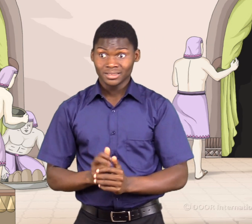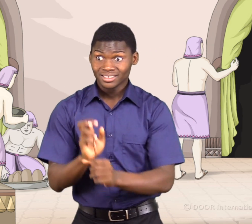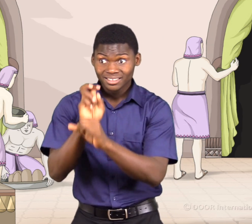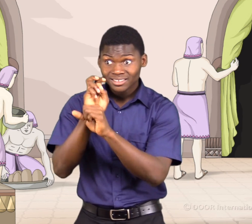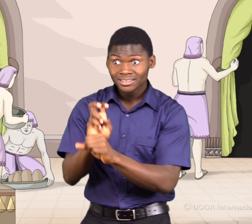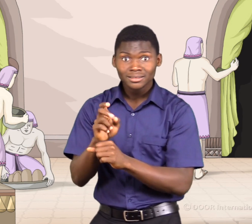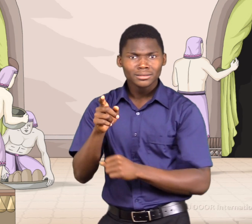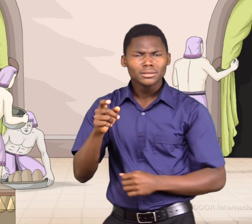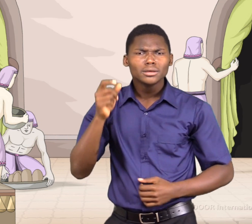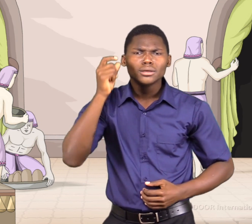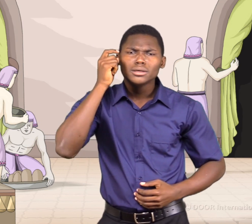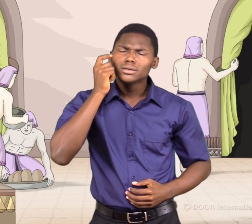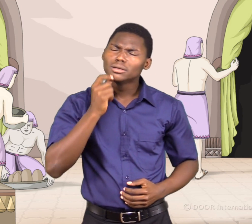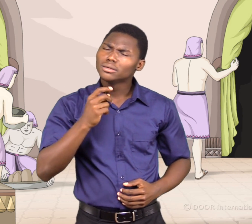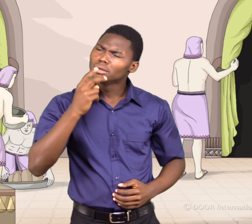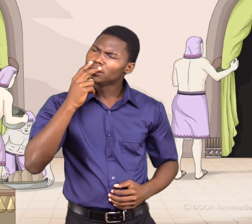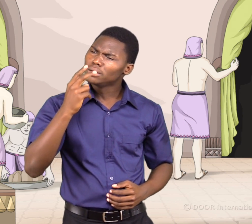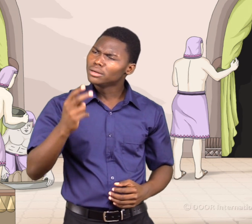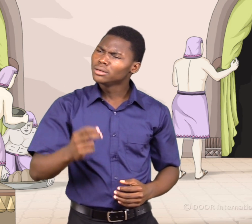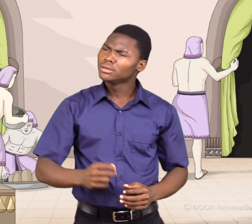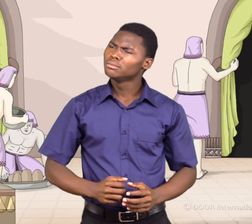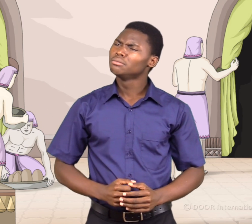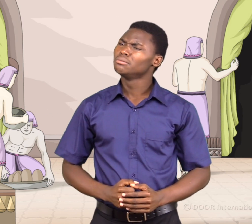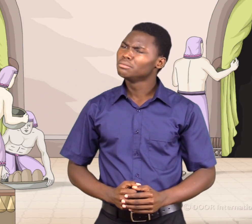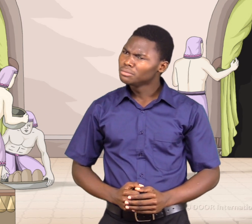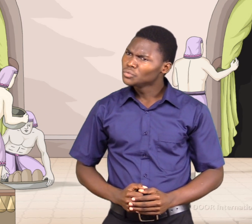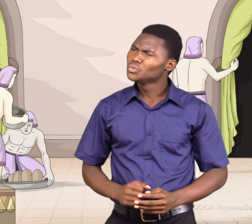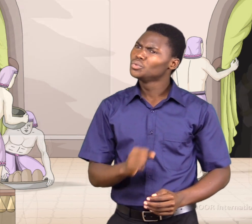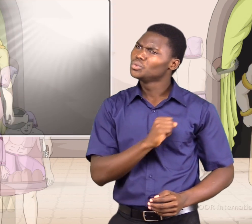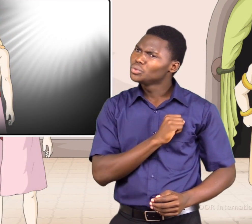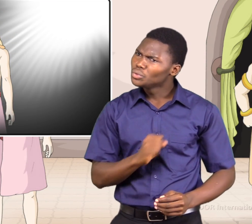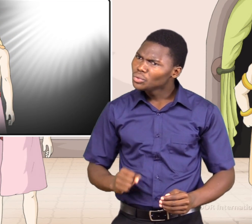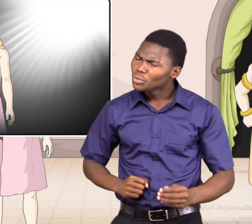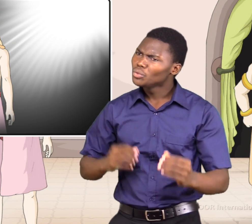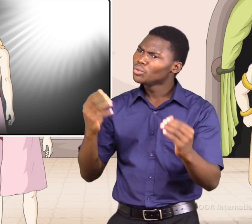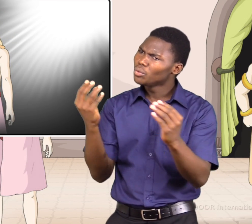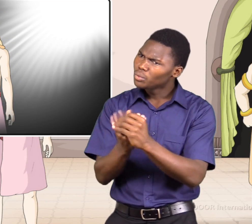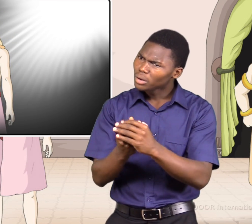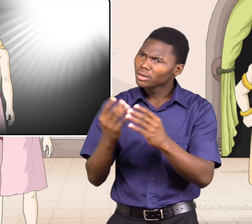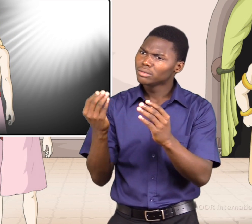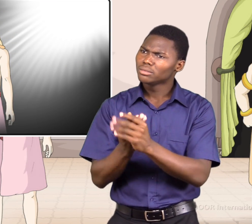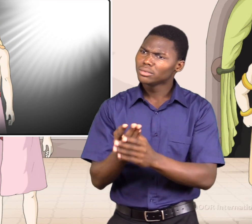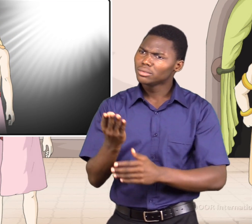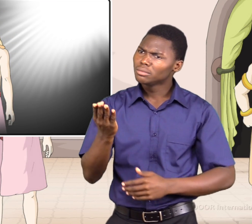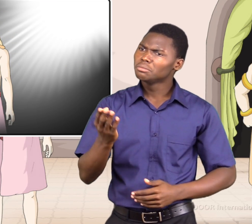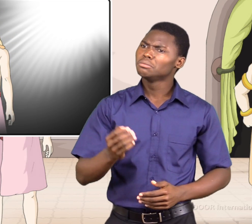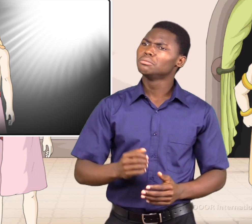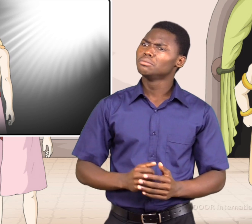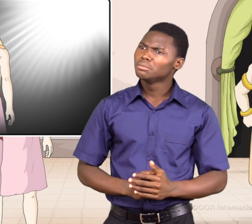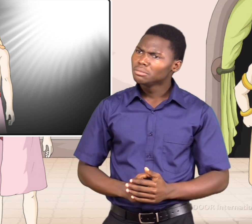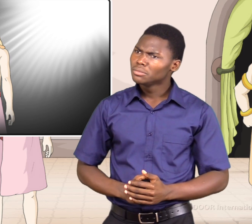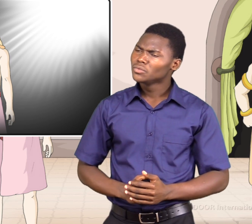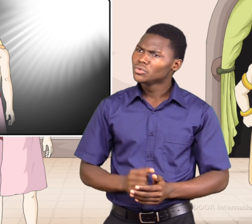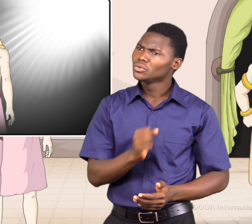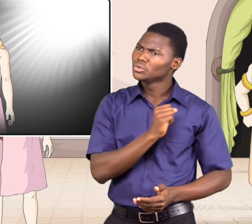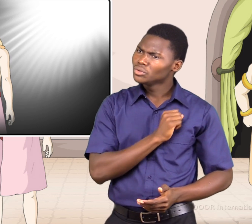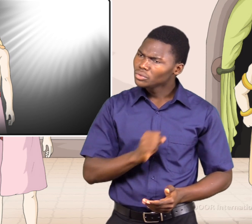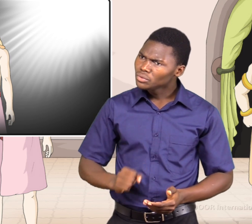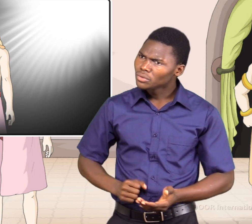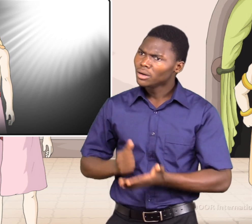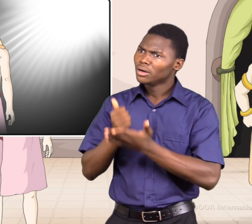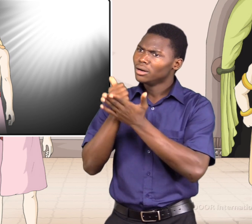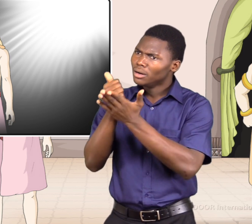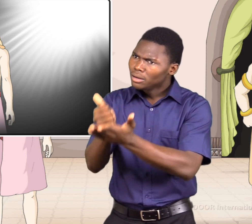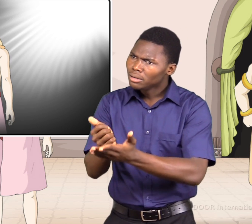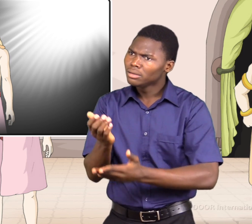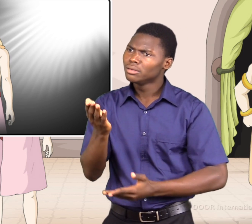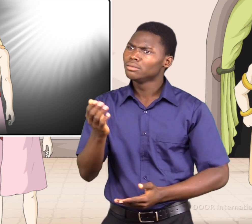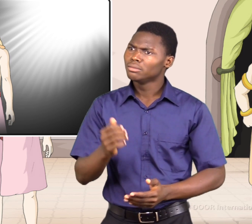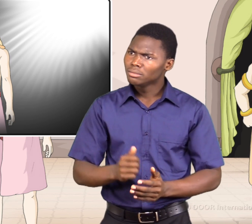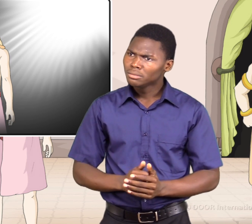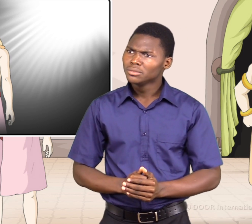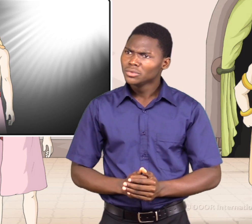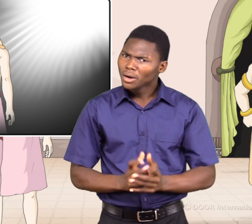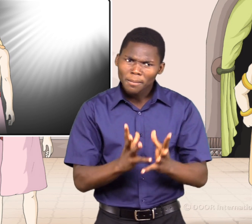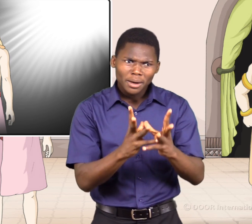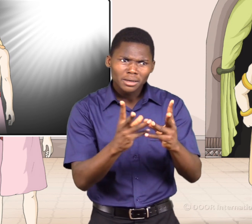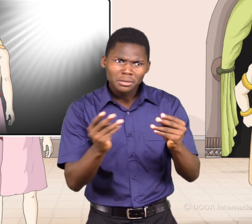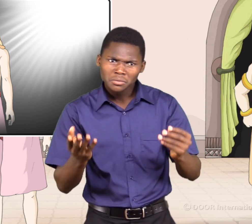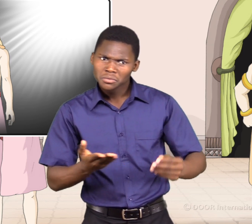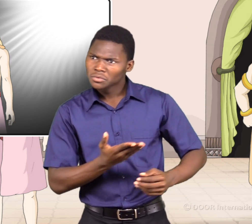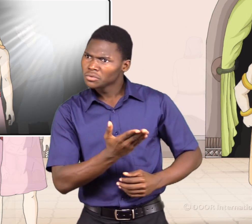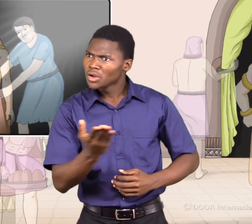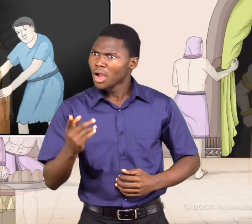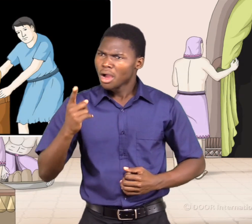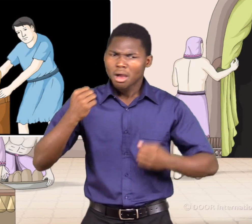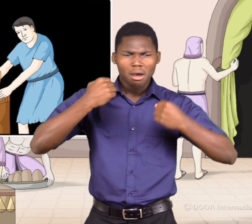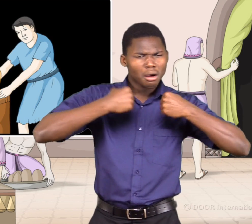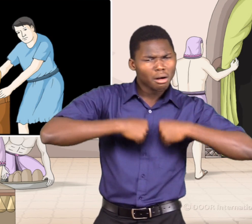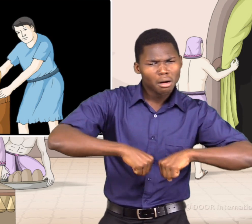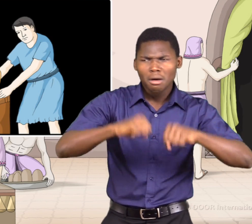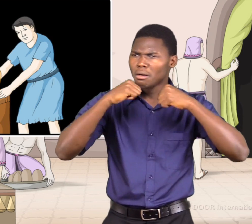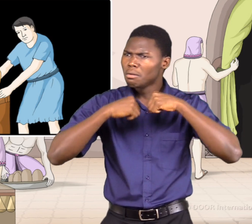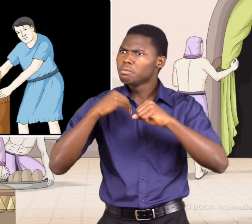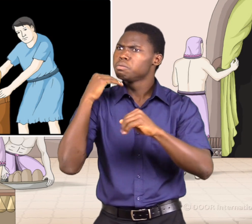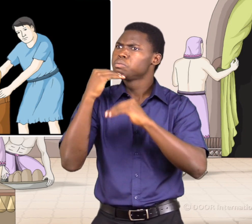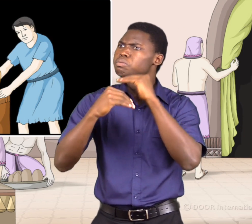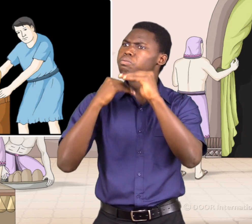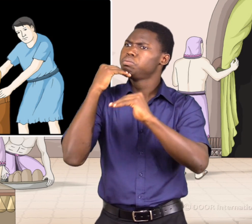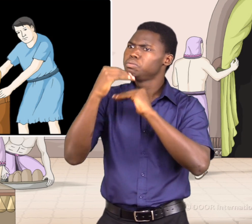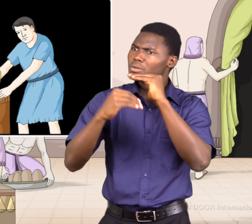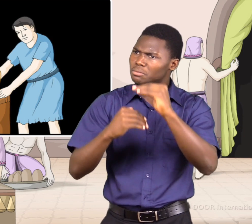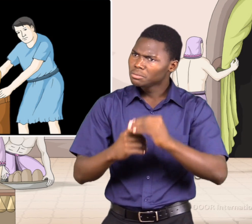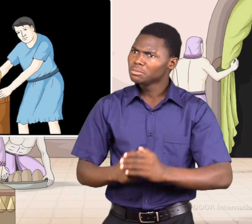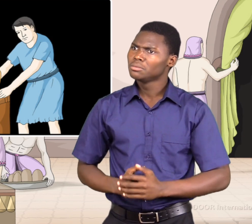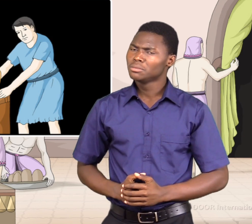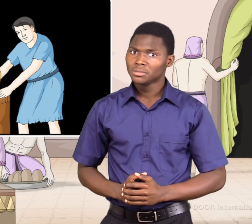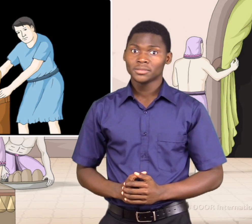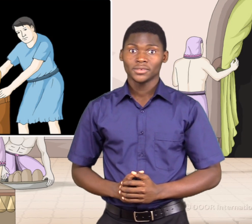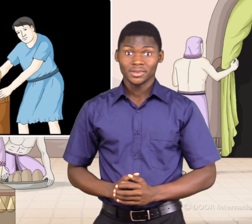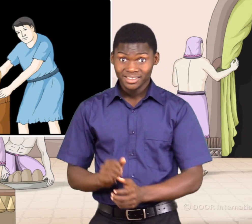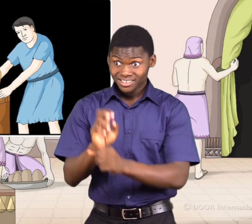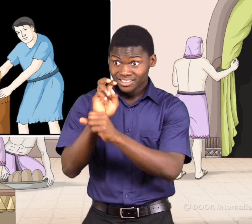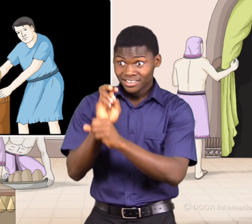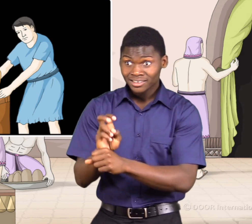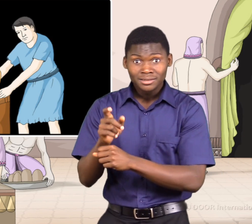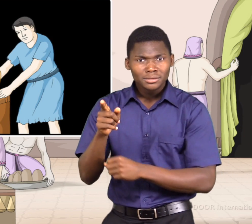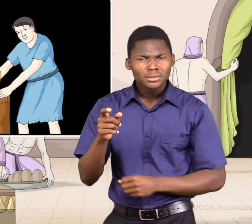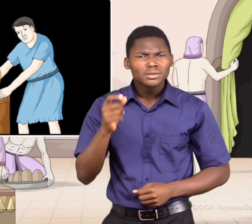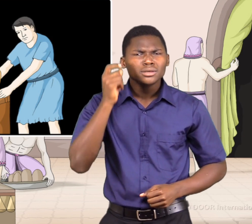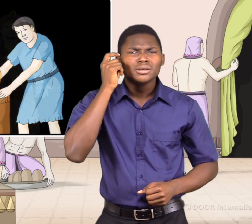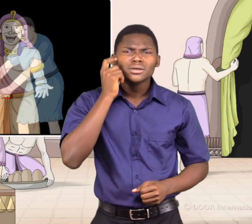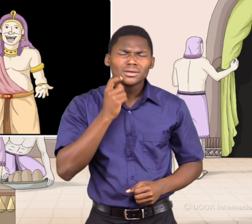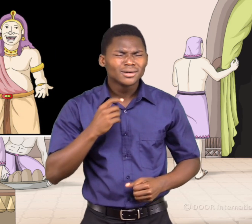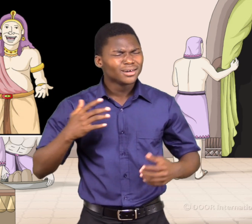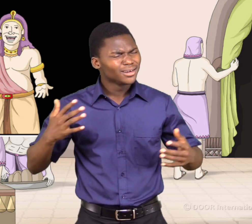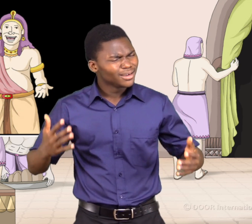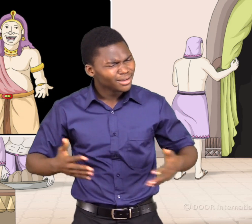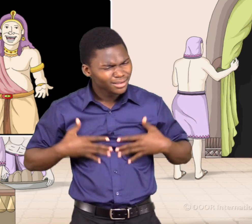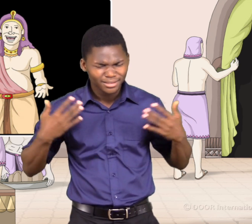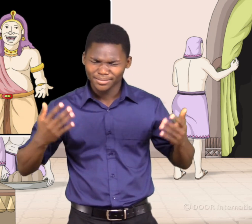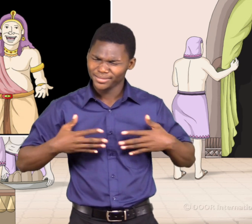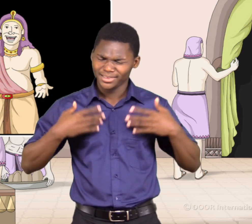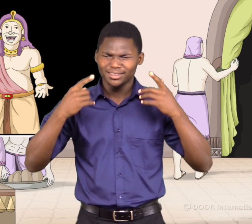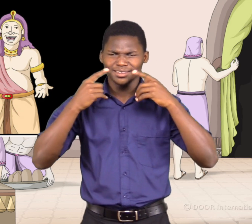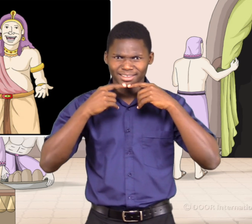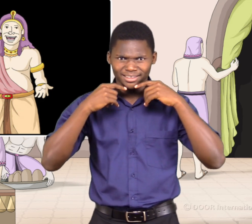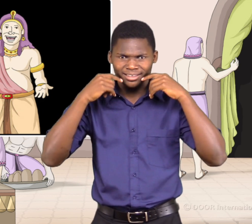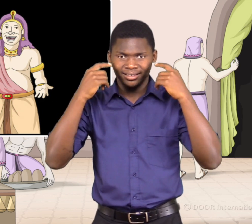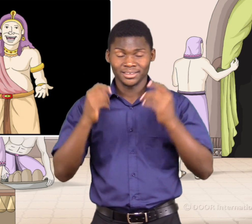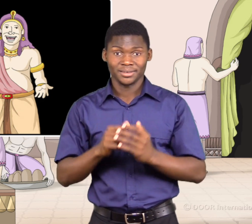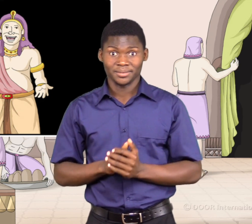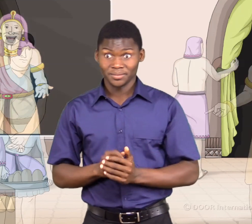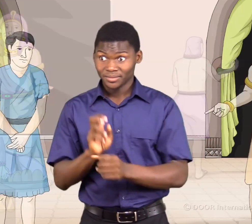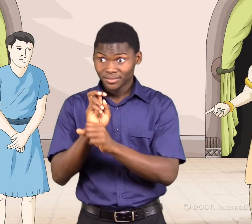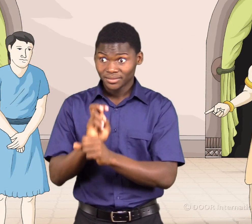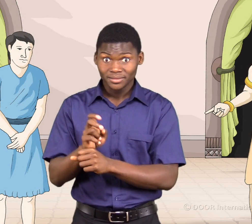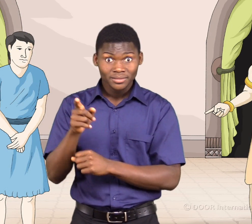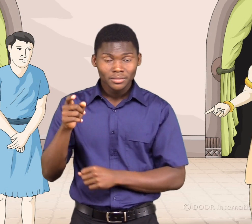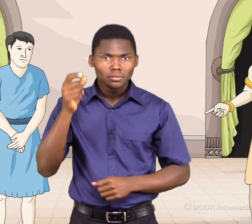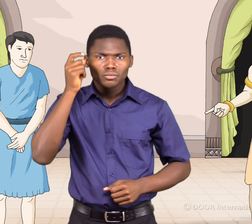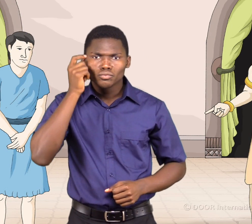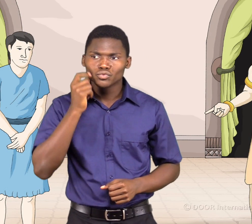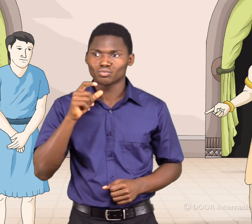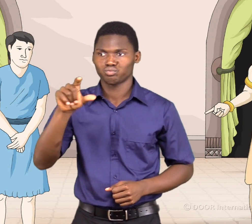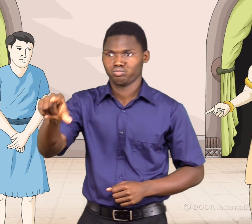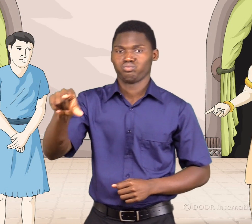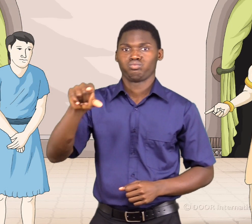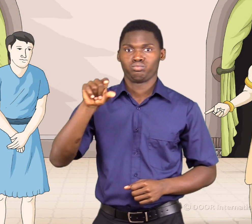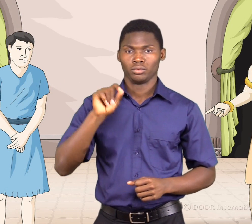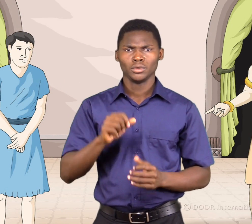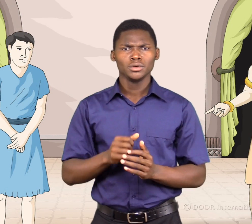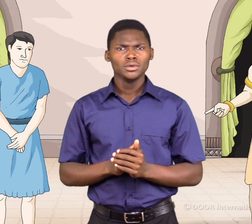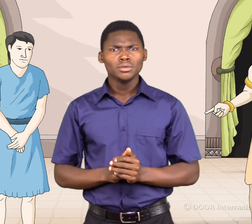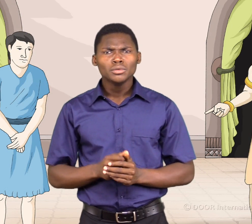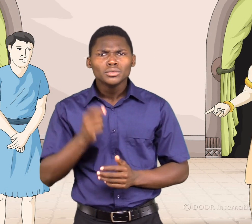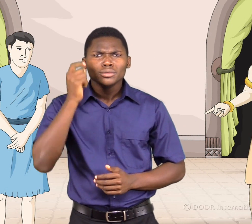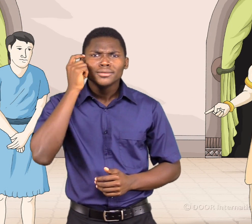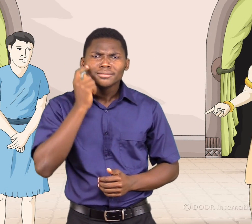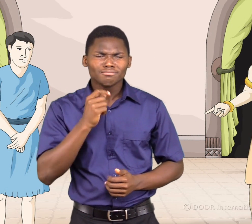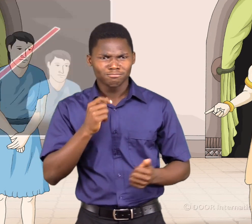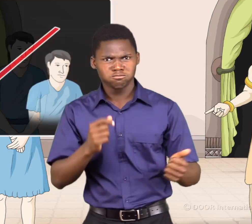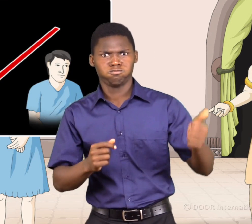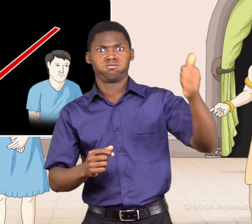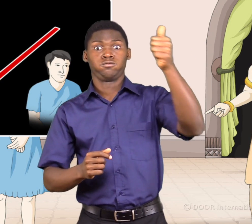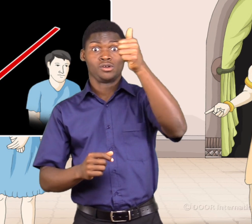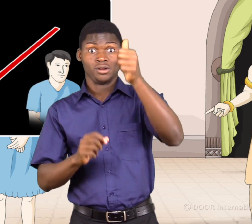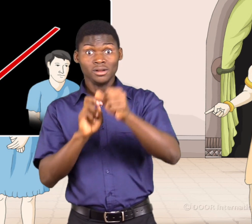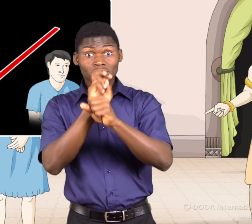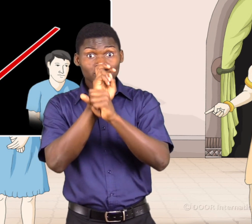When his master saw that the LORD was with him and made him prosper in all he did, Joseph found favor in his sight and became his personal attendant.